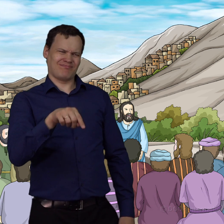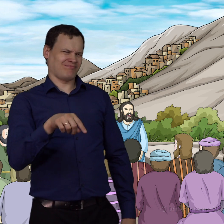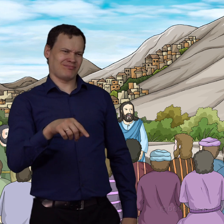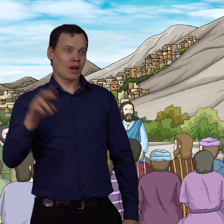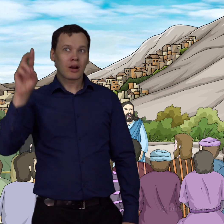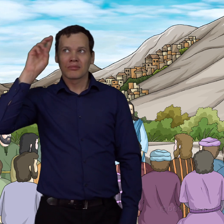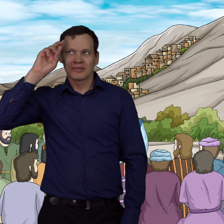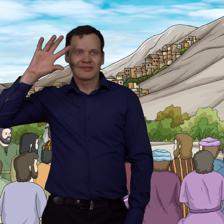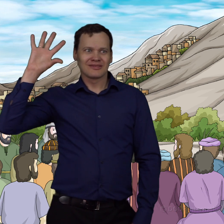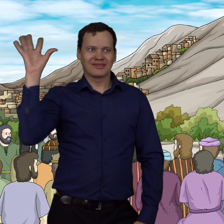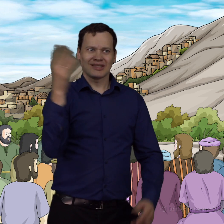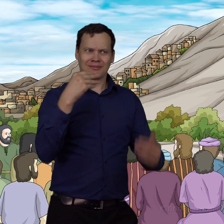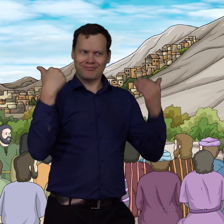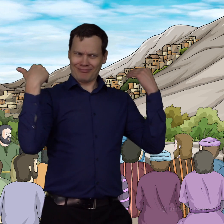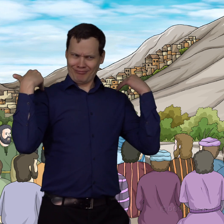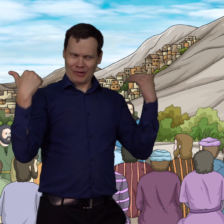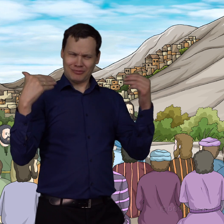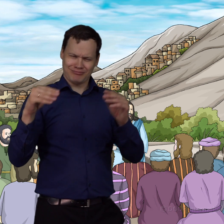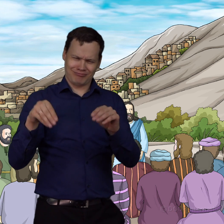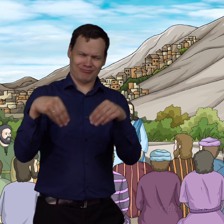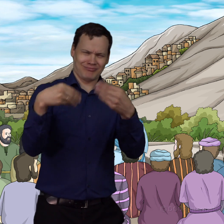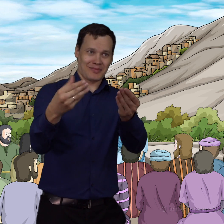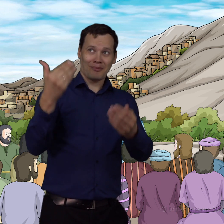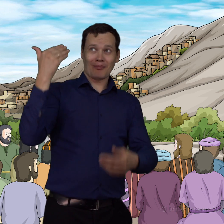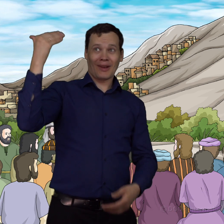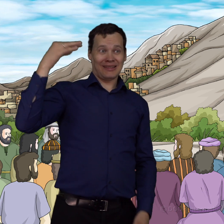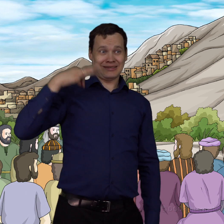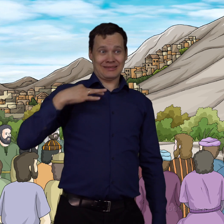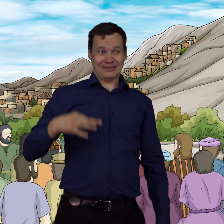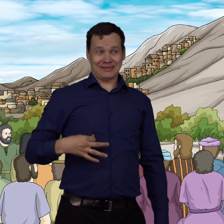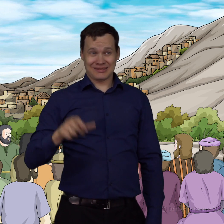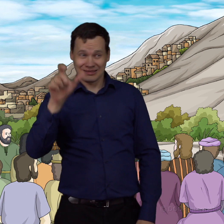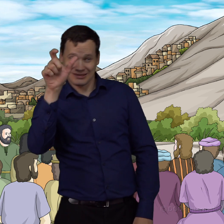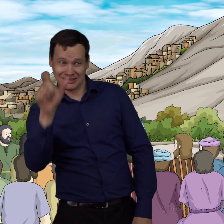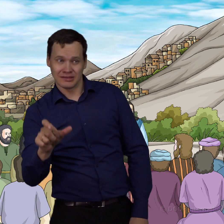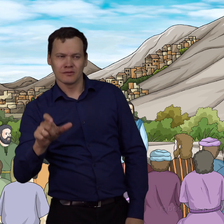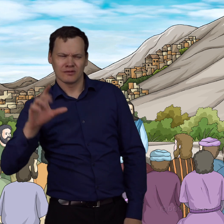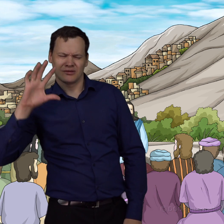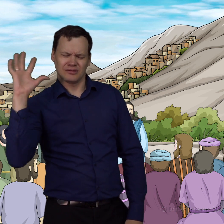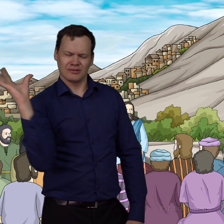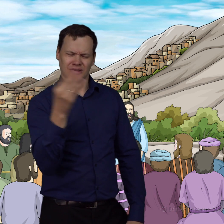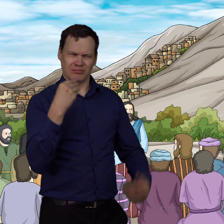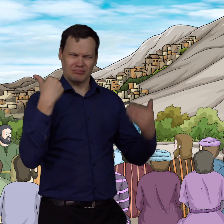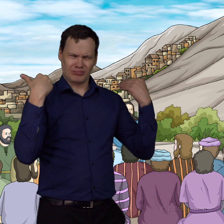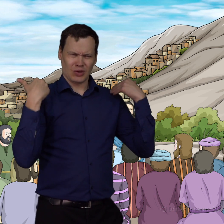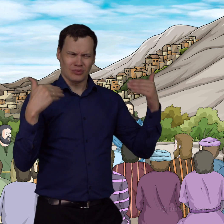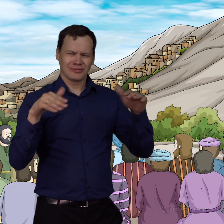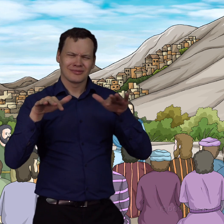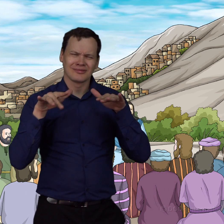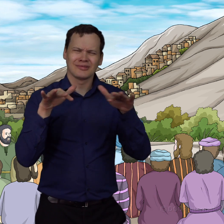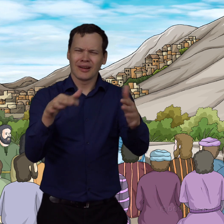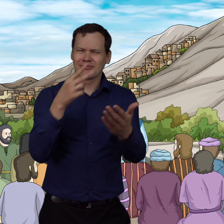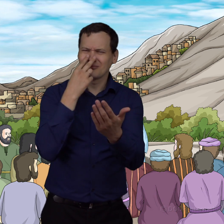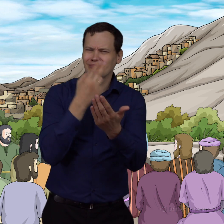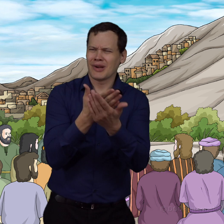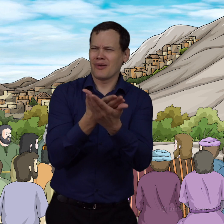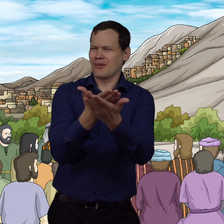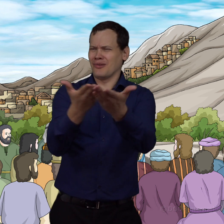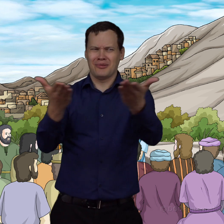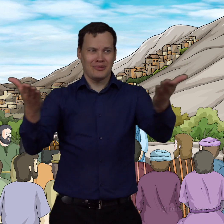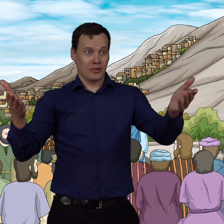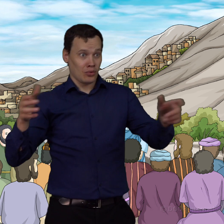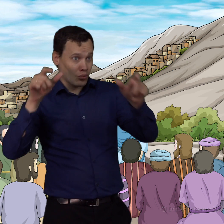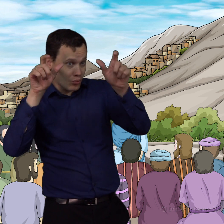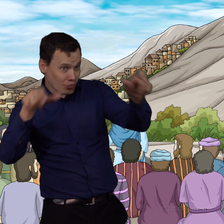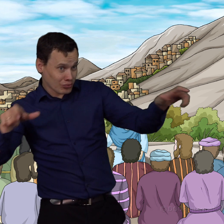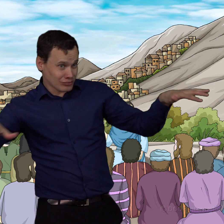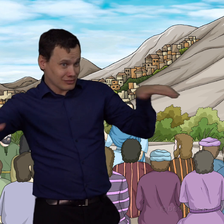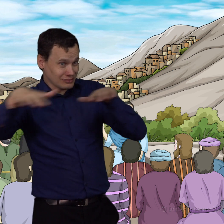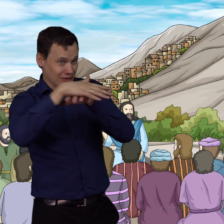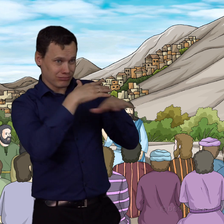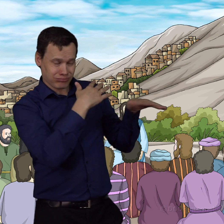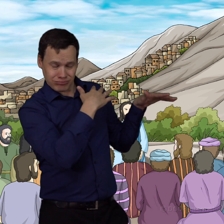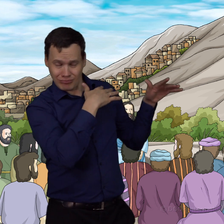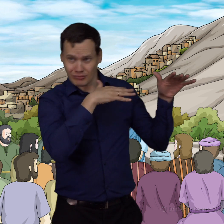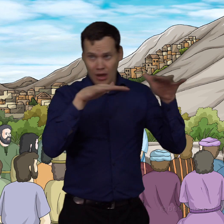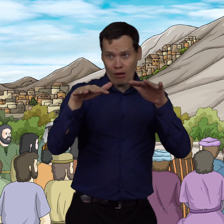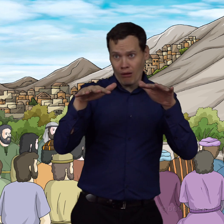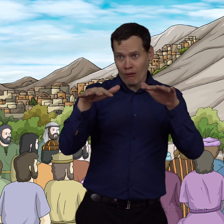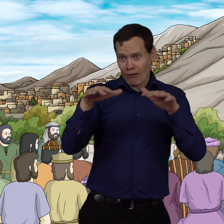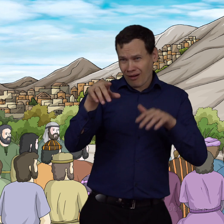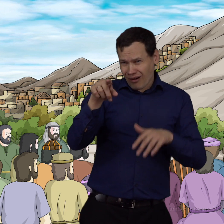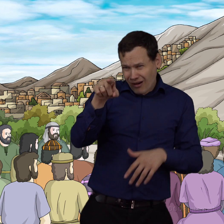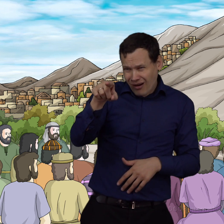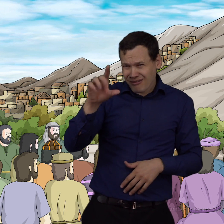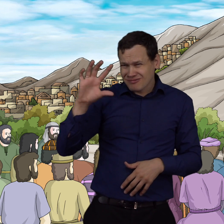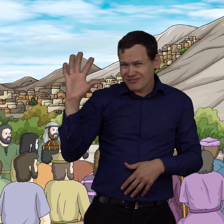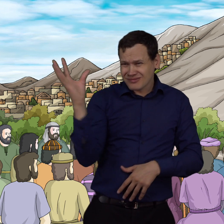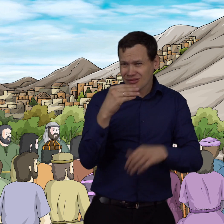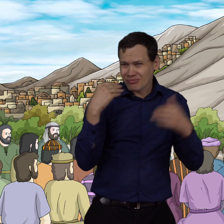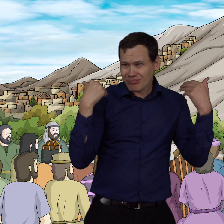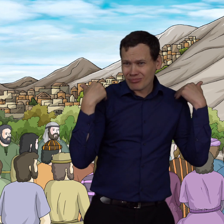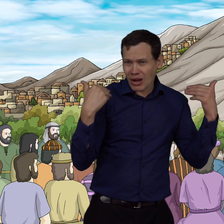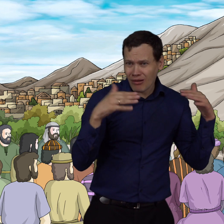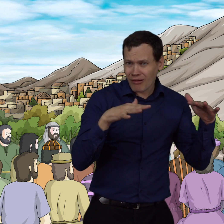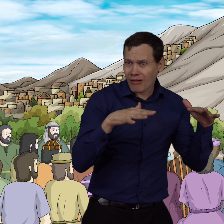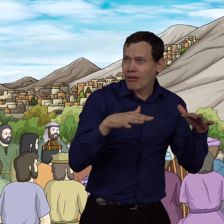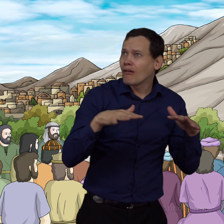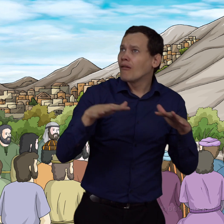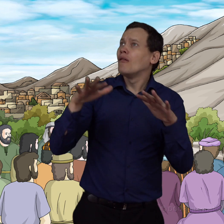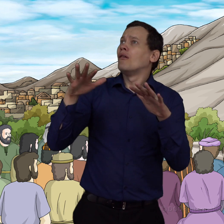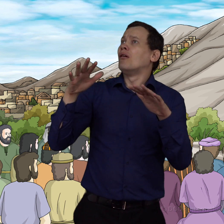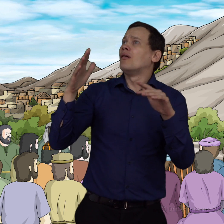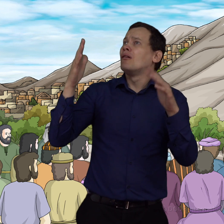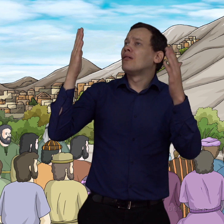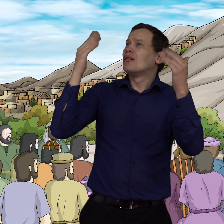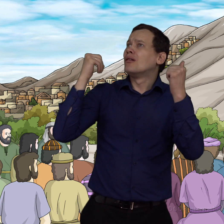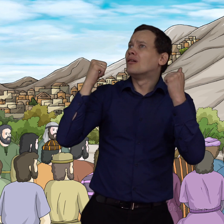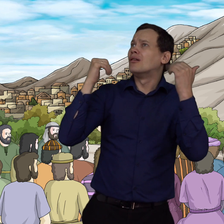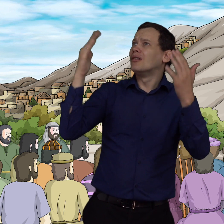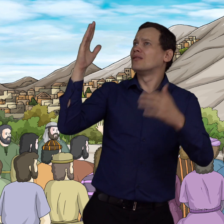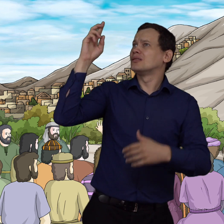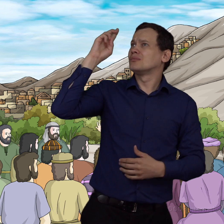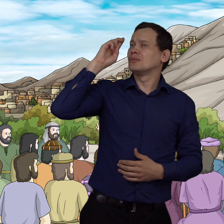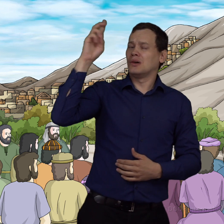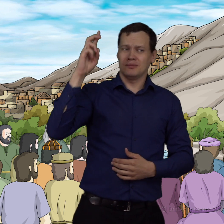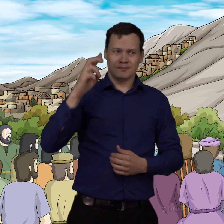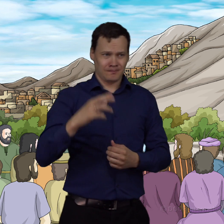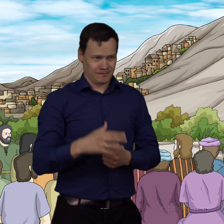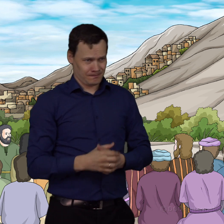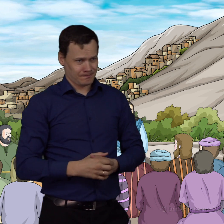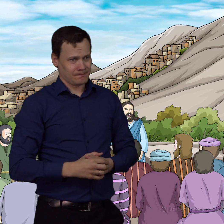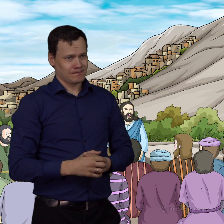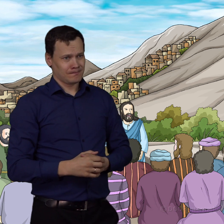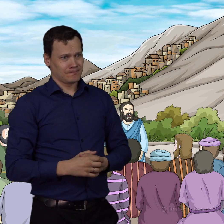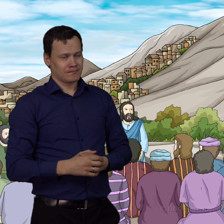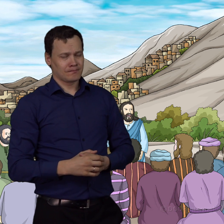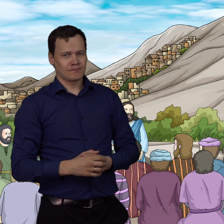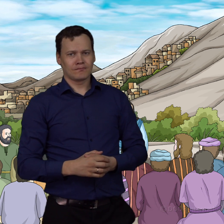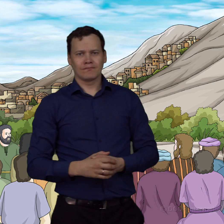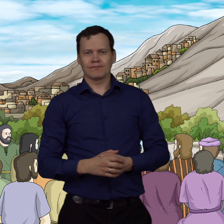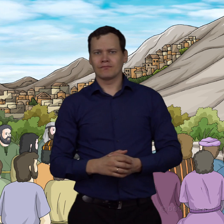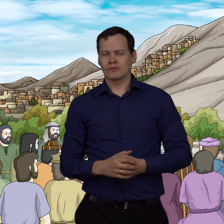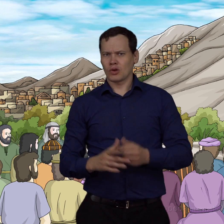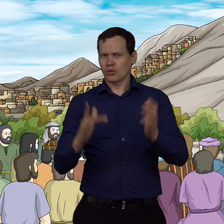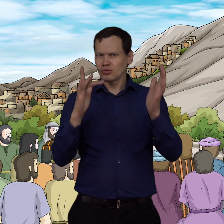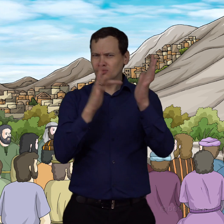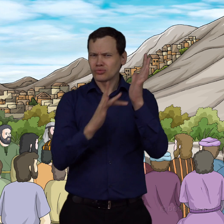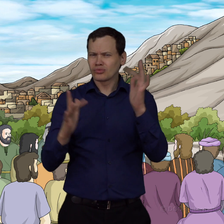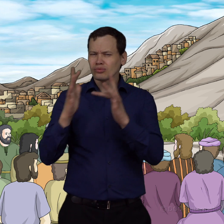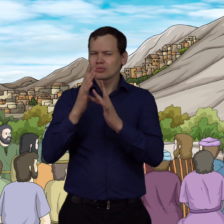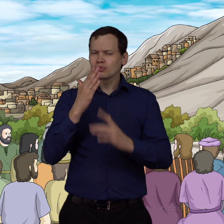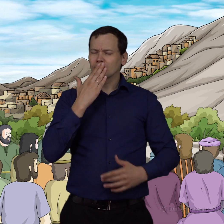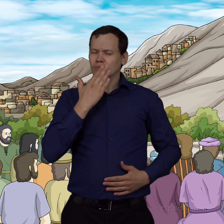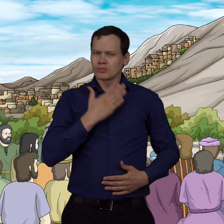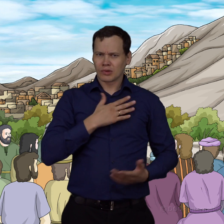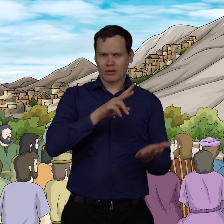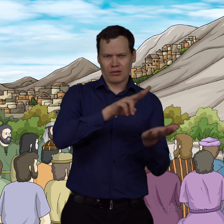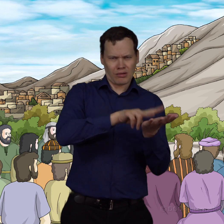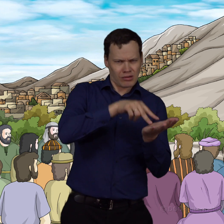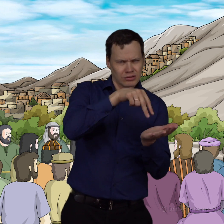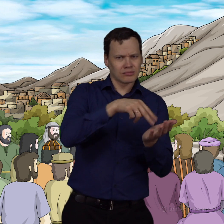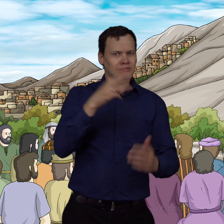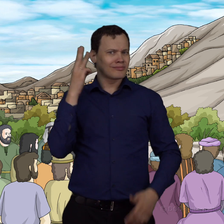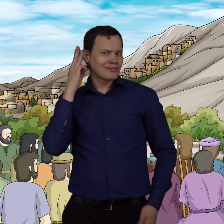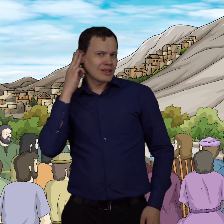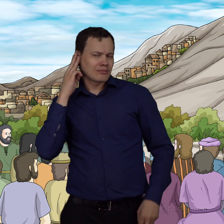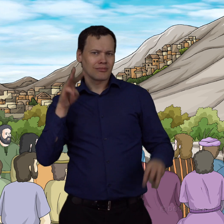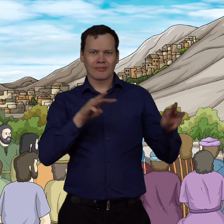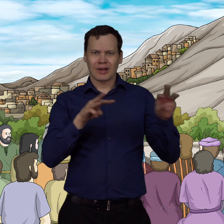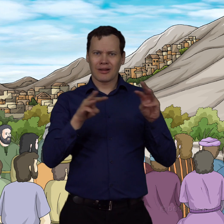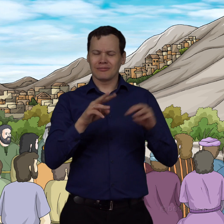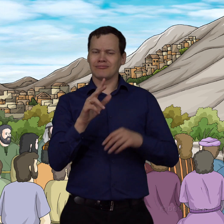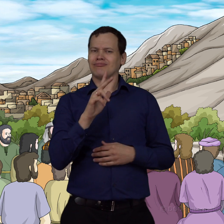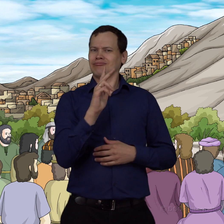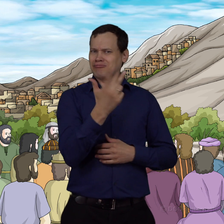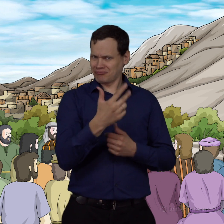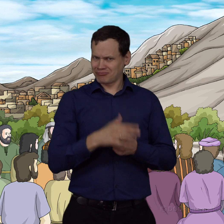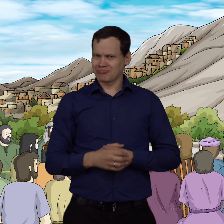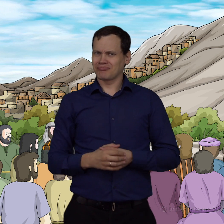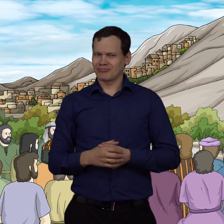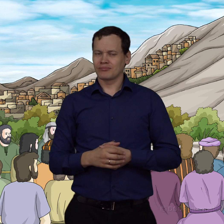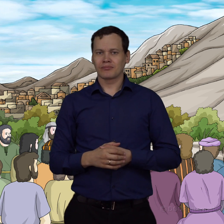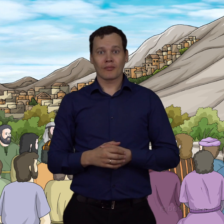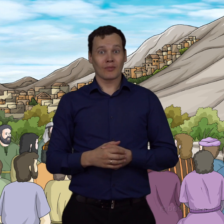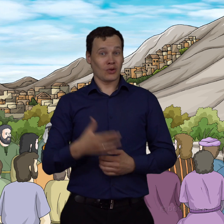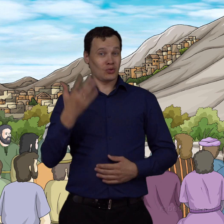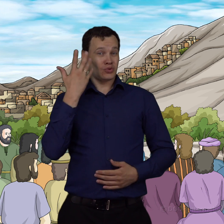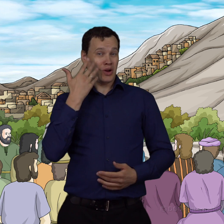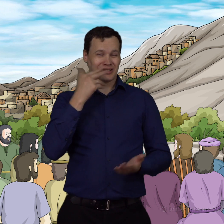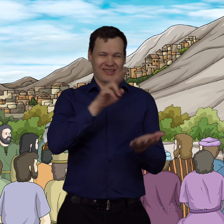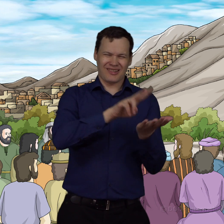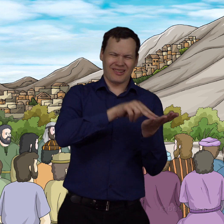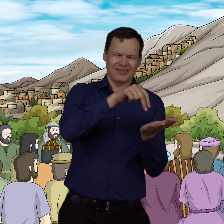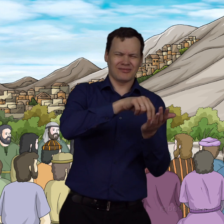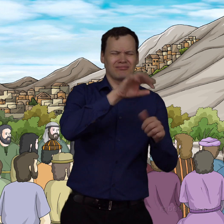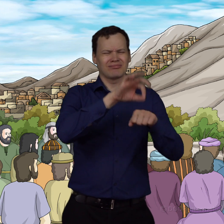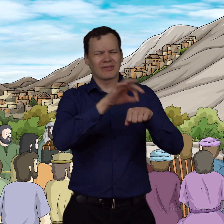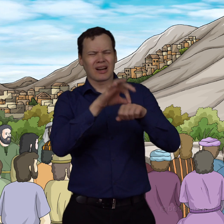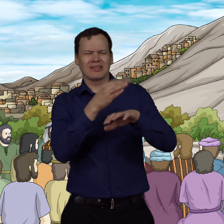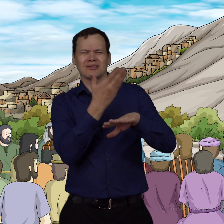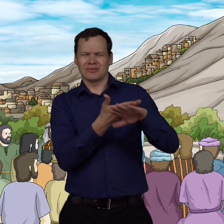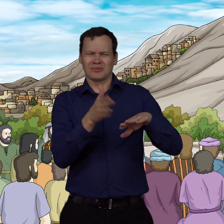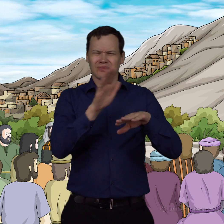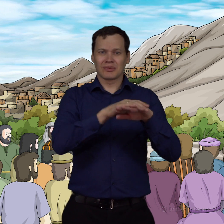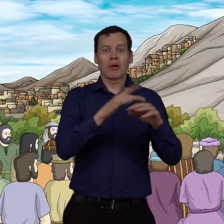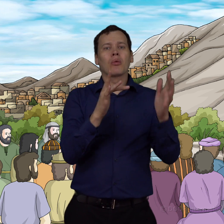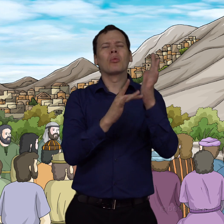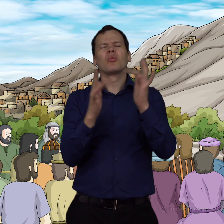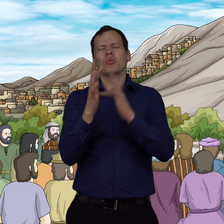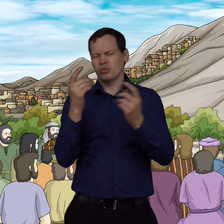No, it is for the glory of God, so that the Son of God may be glorified through it.”